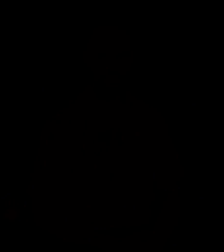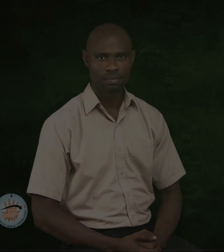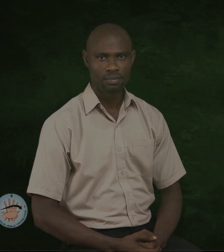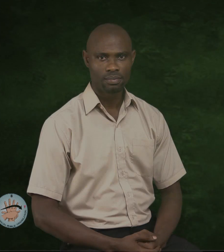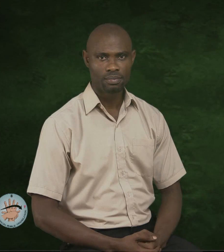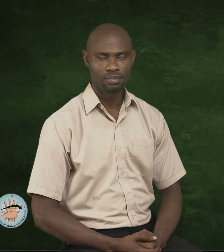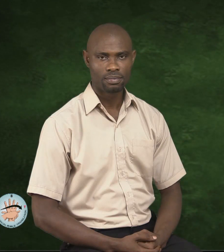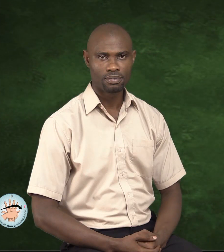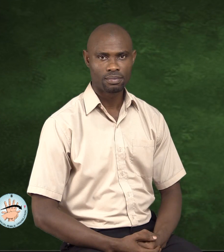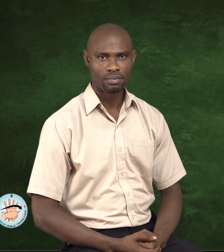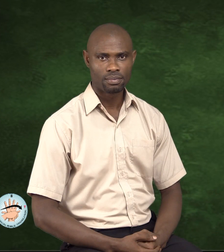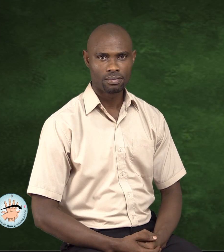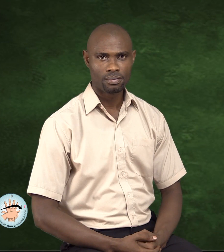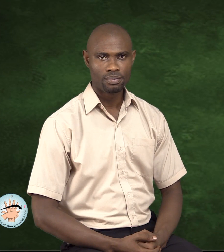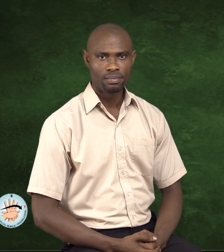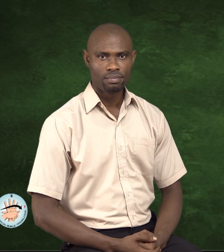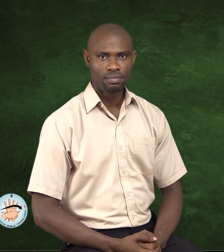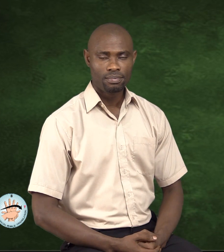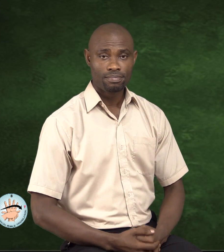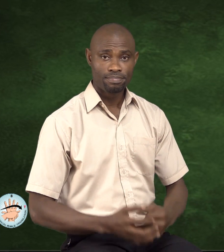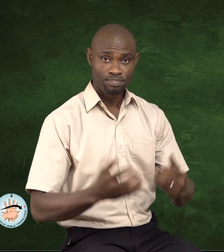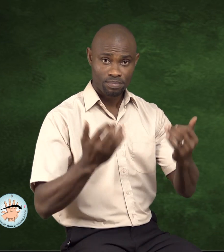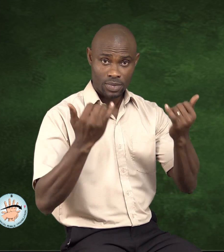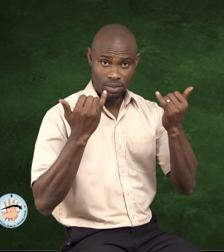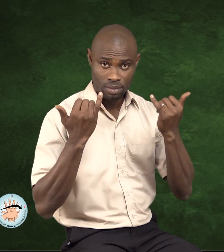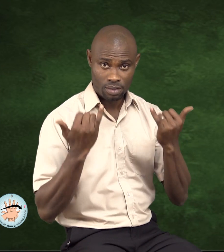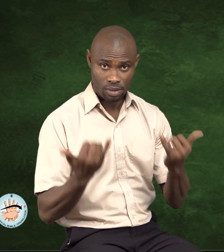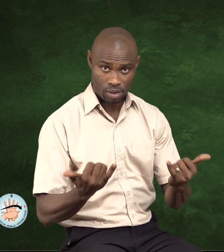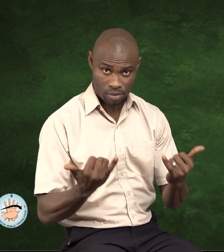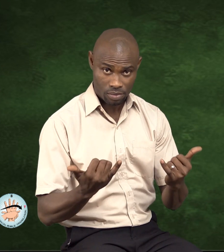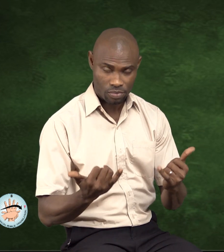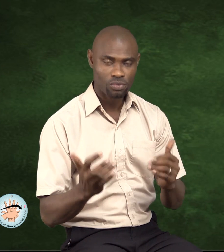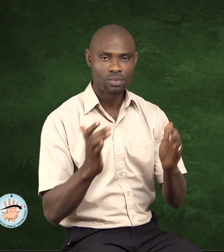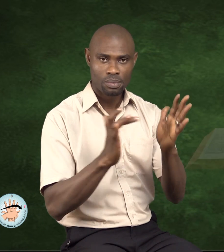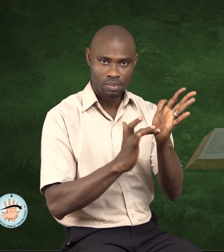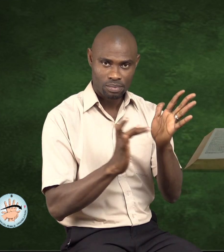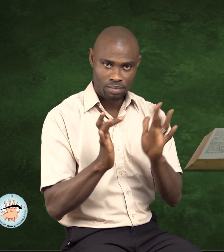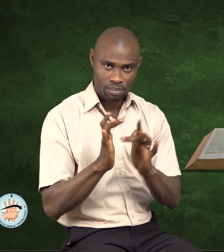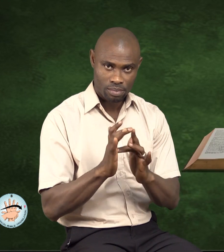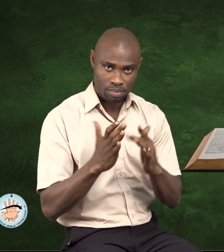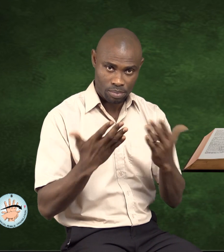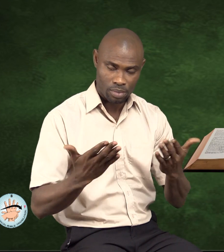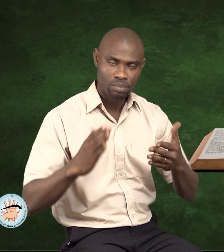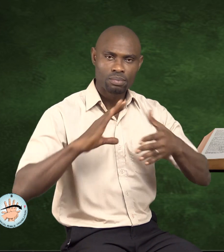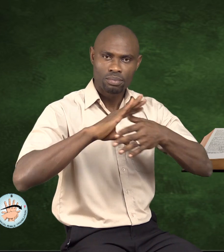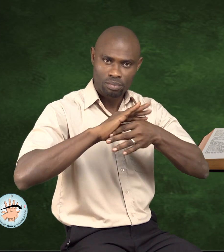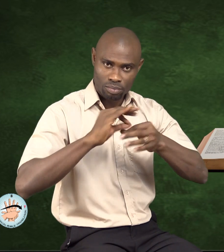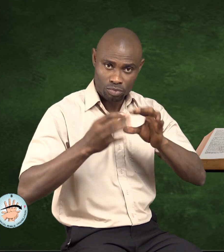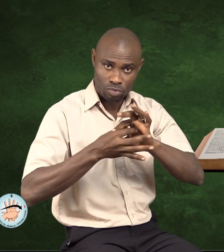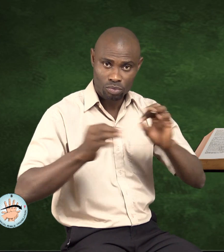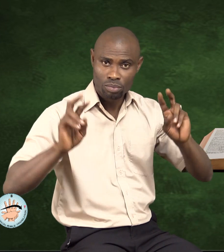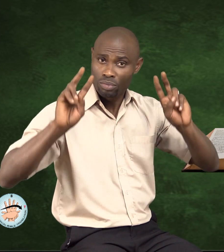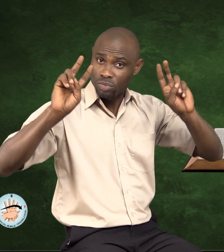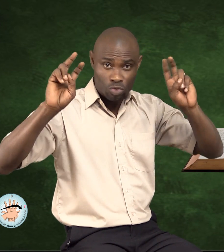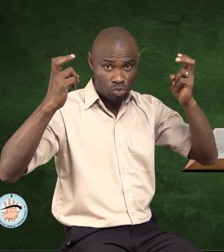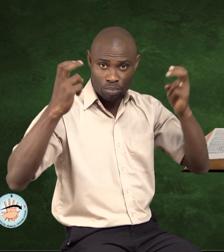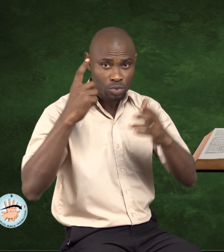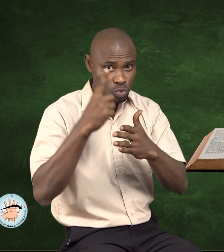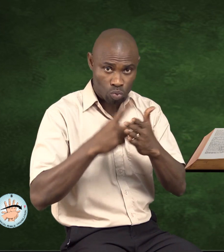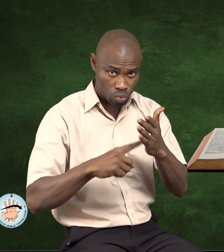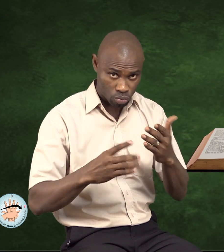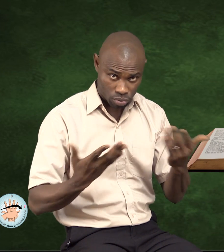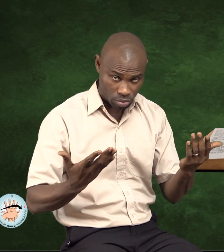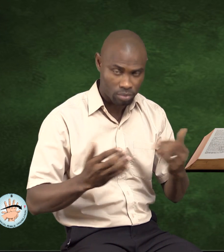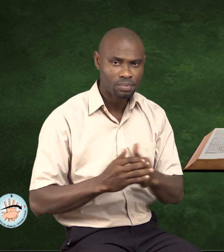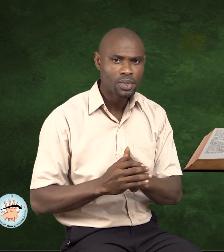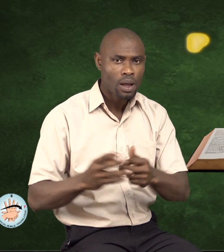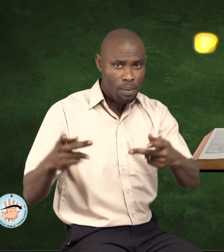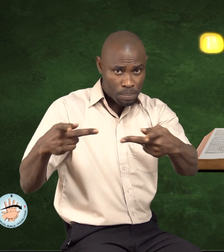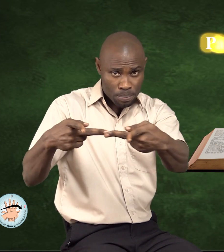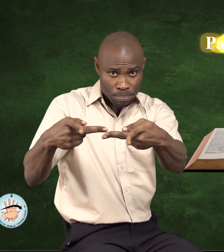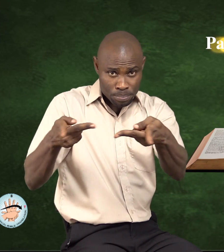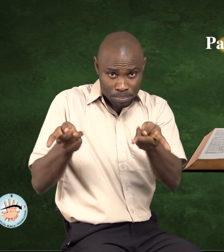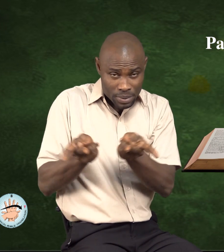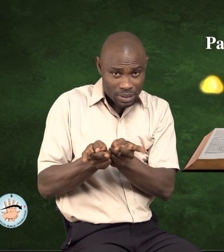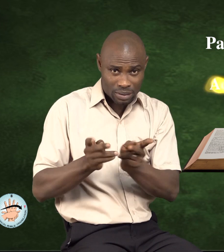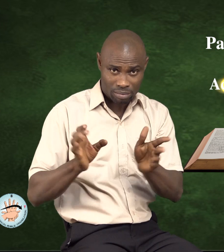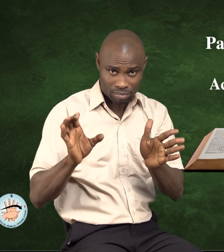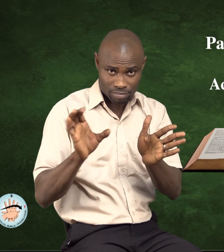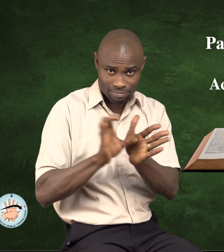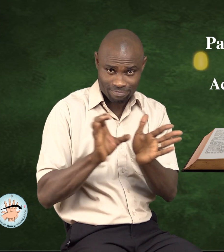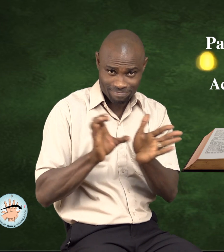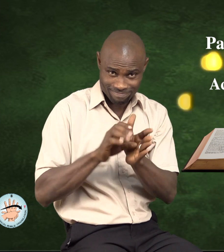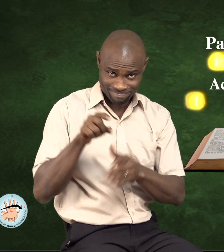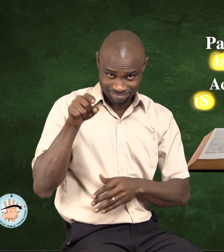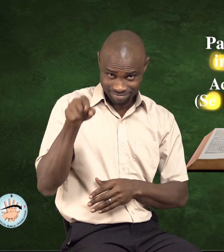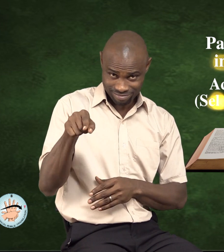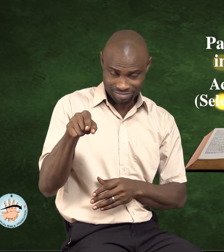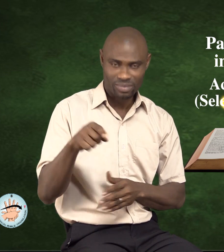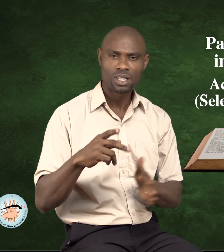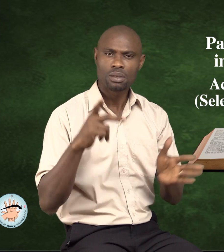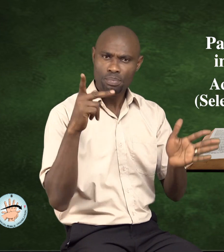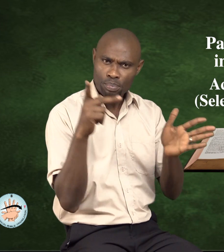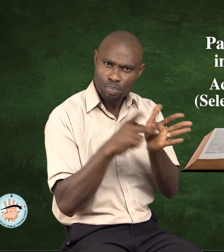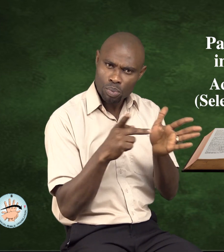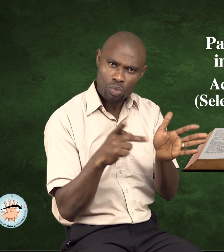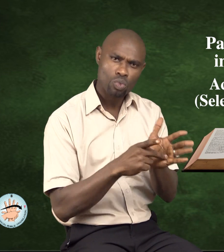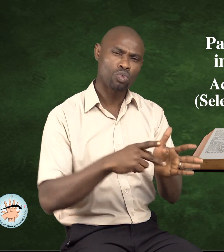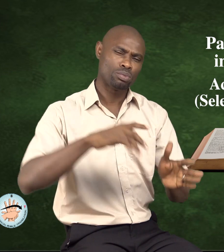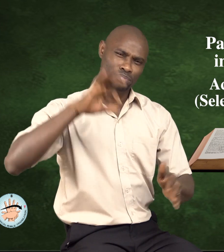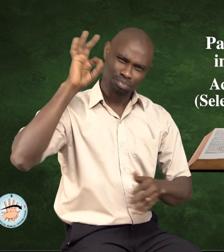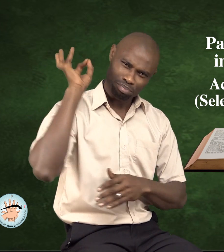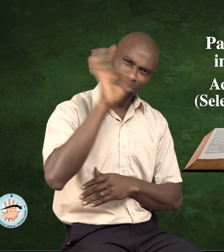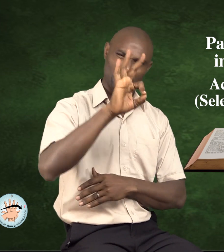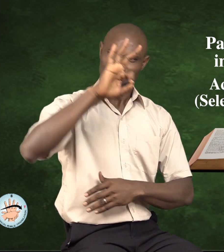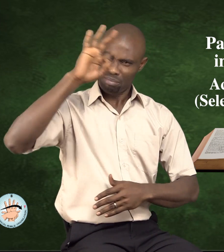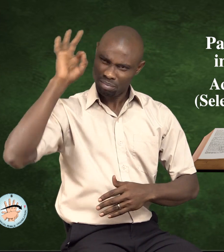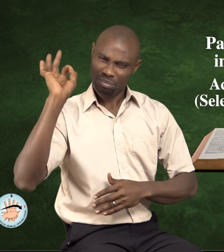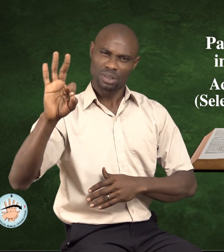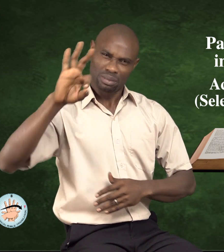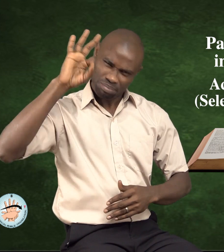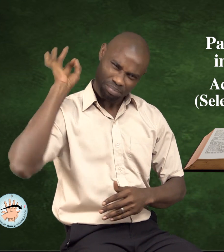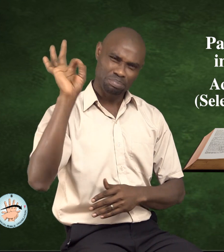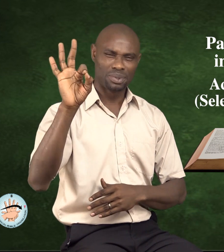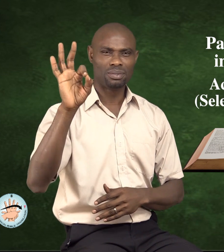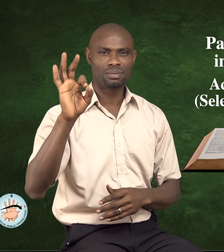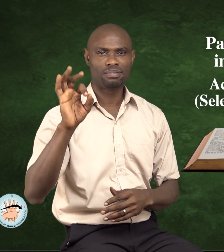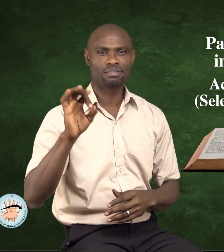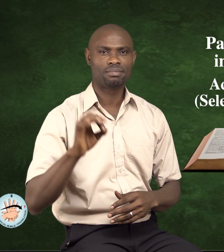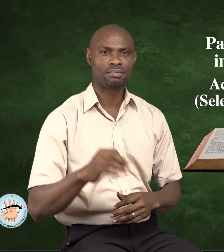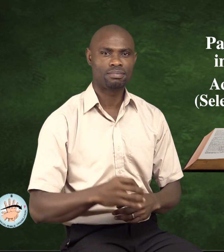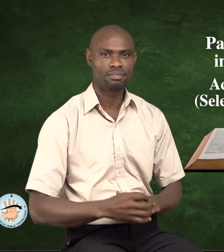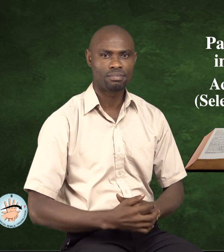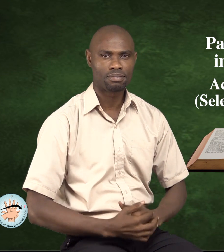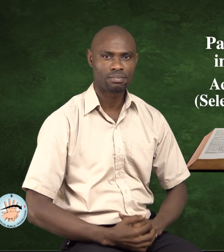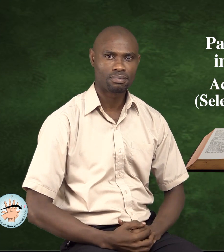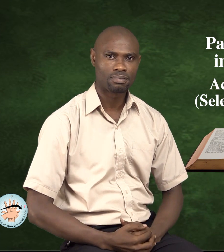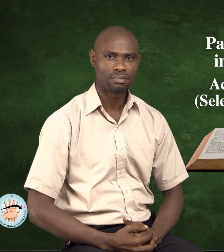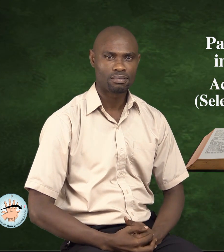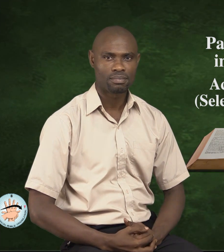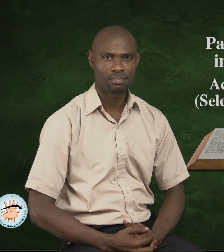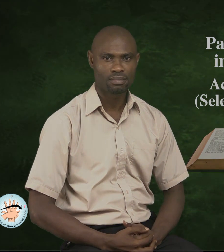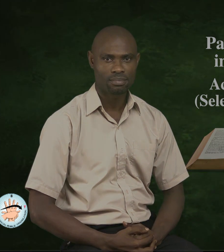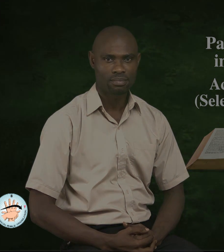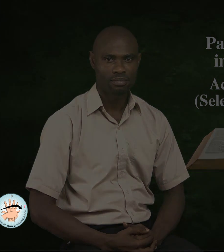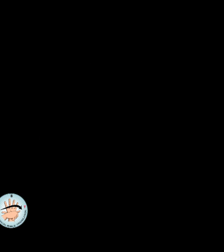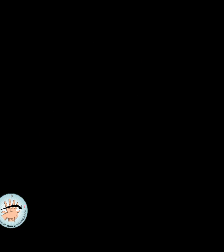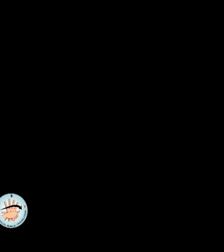Paul preaches in Corinth